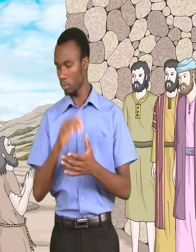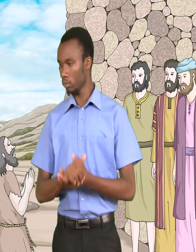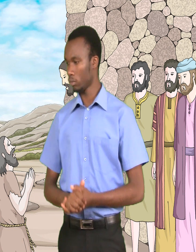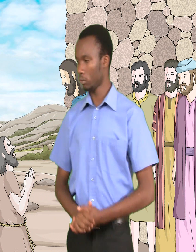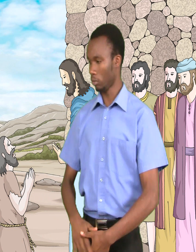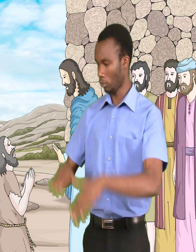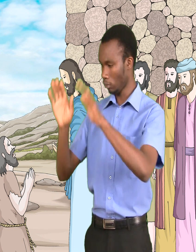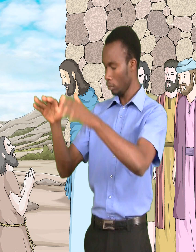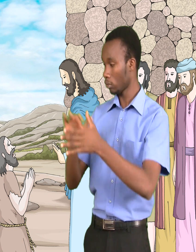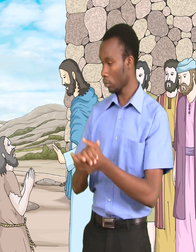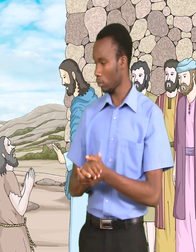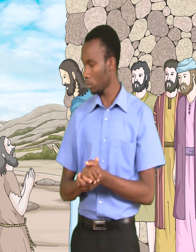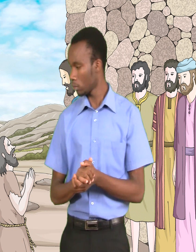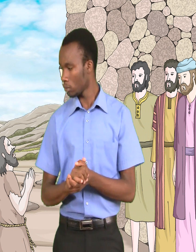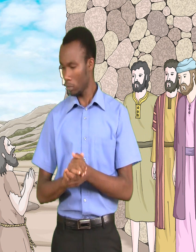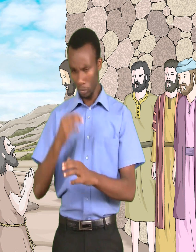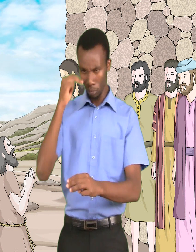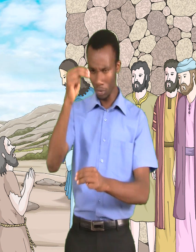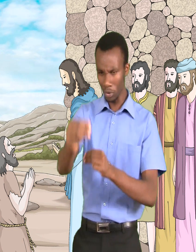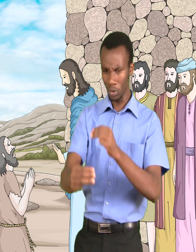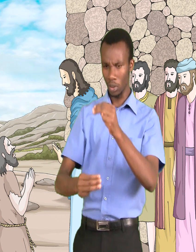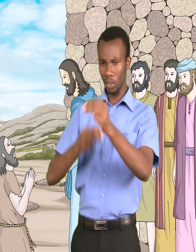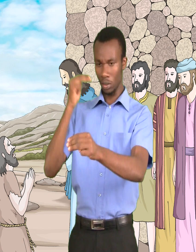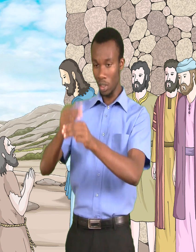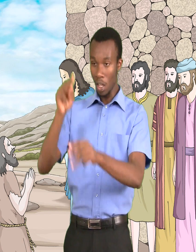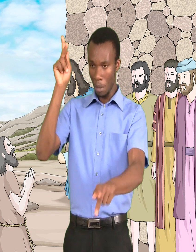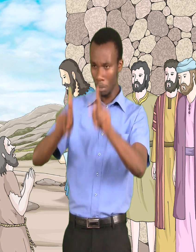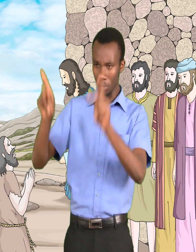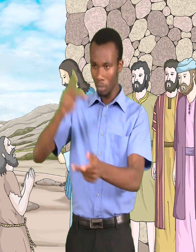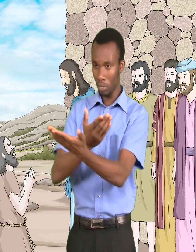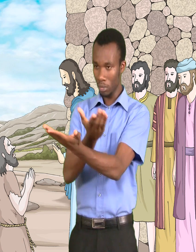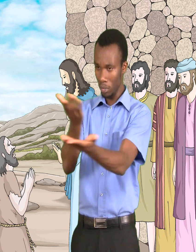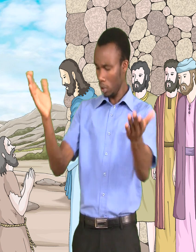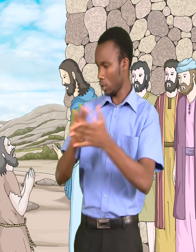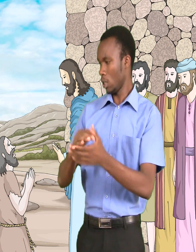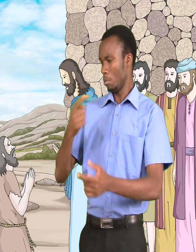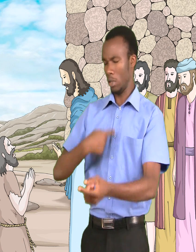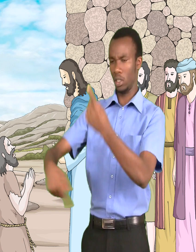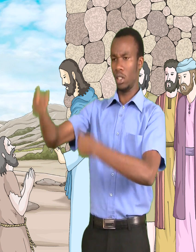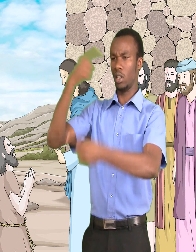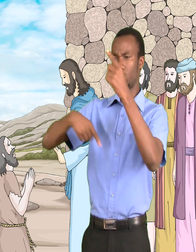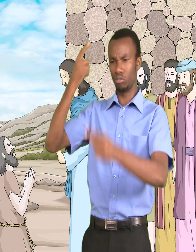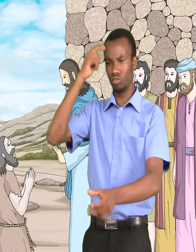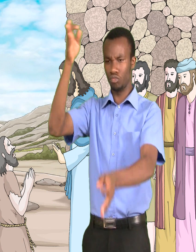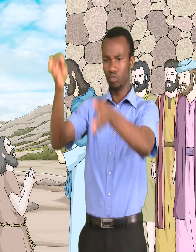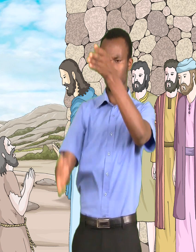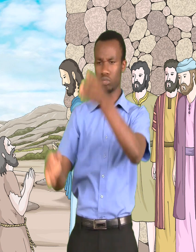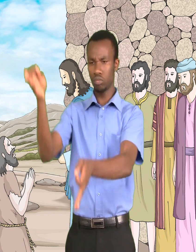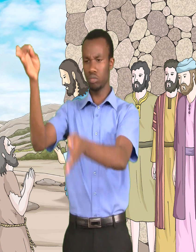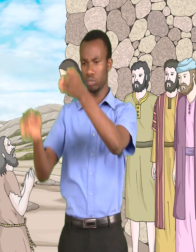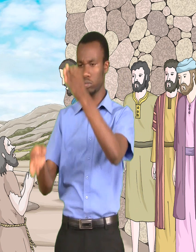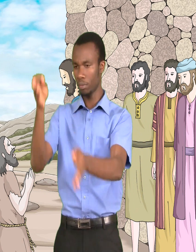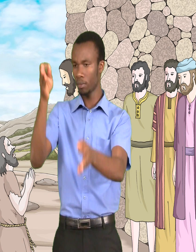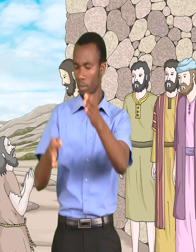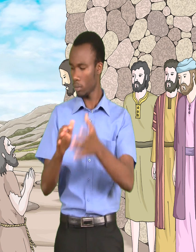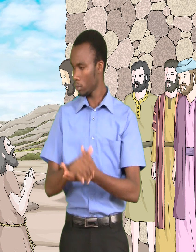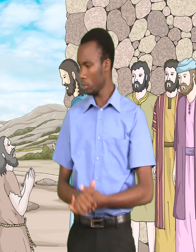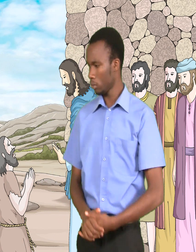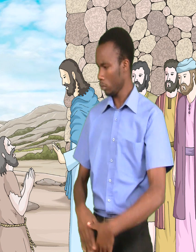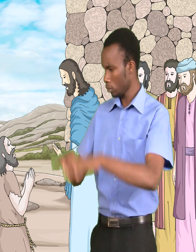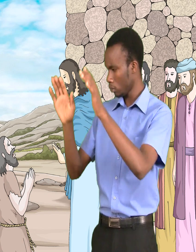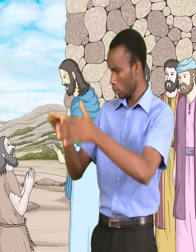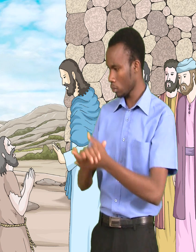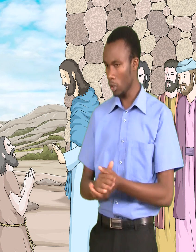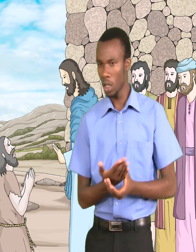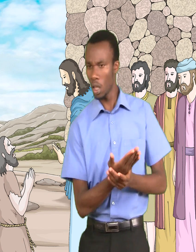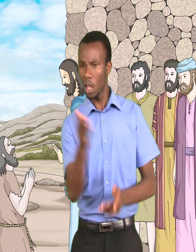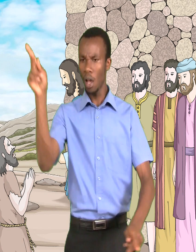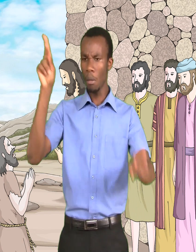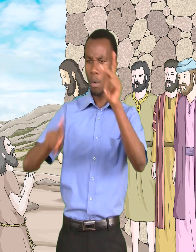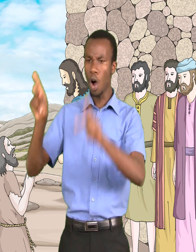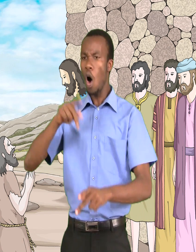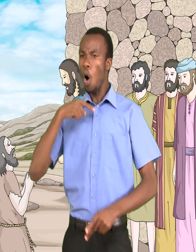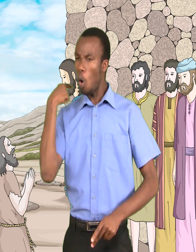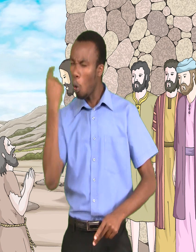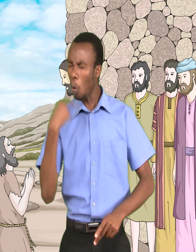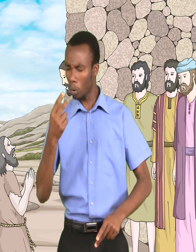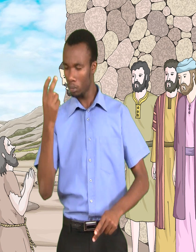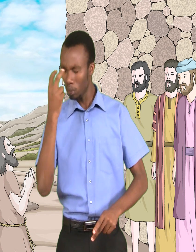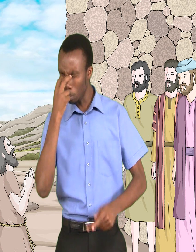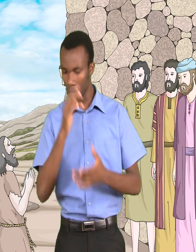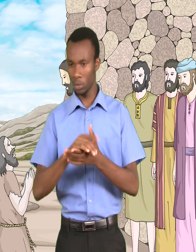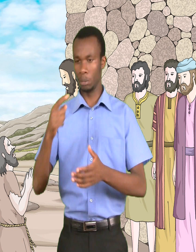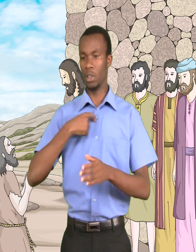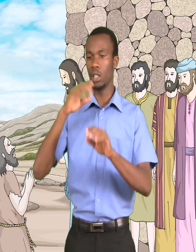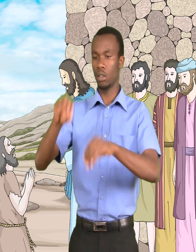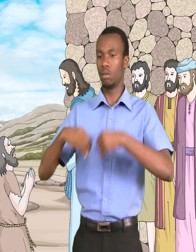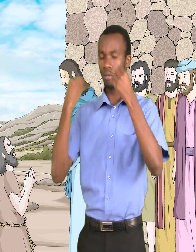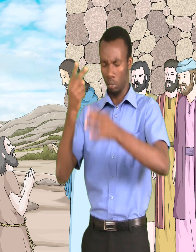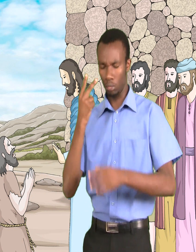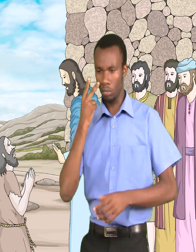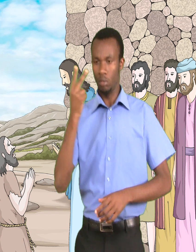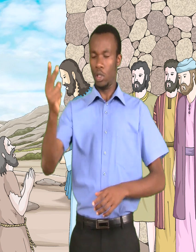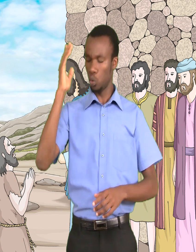And he worshiped Jesus.